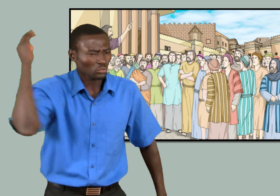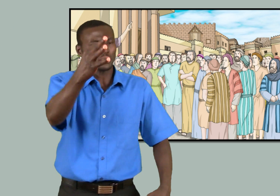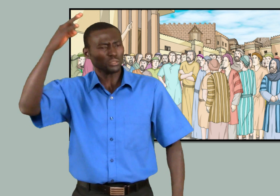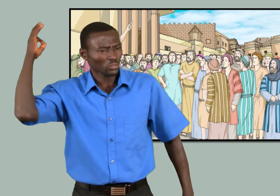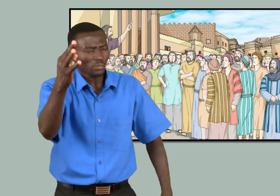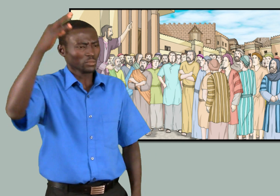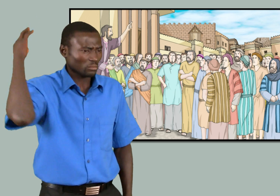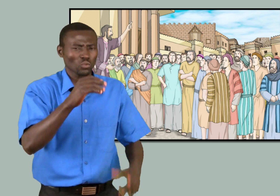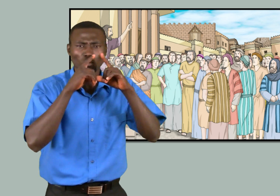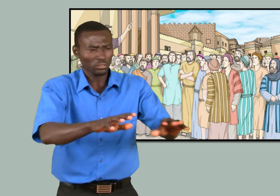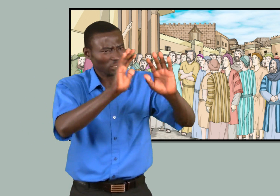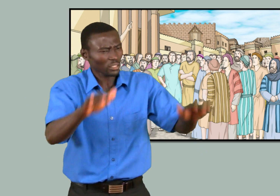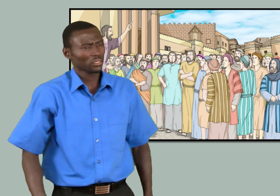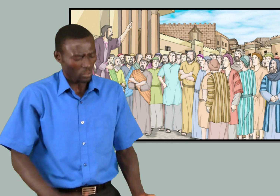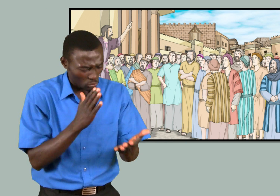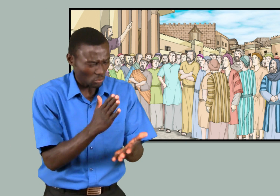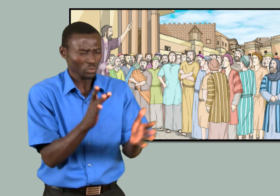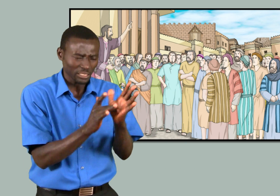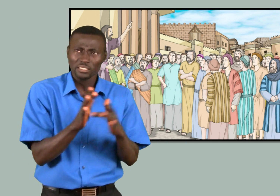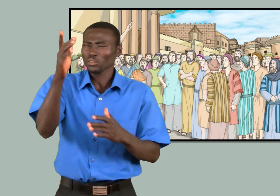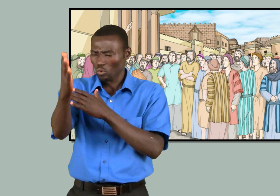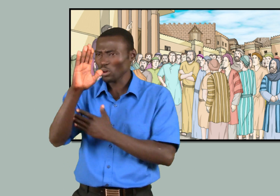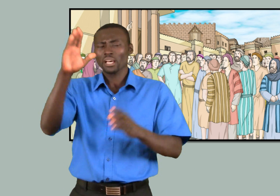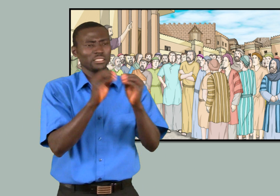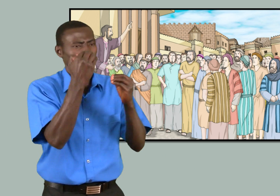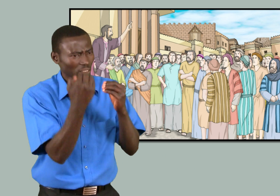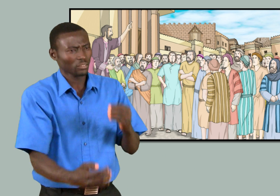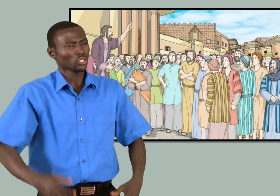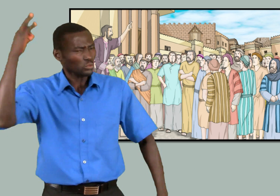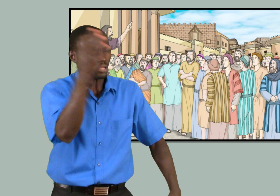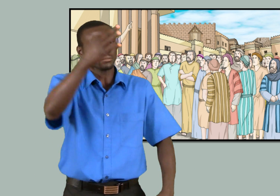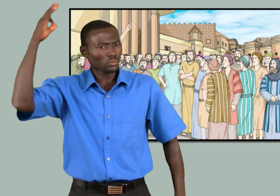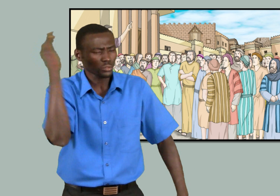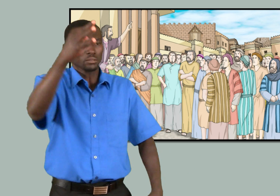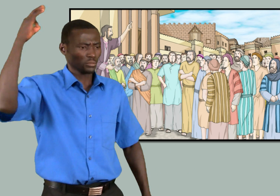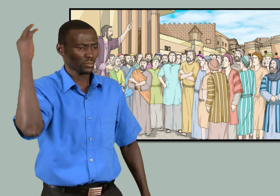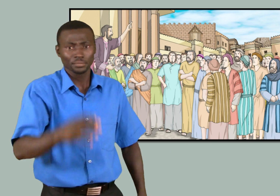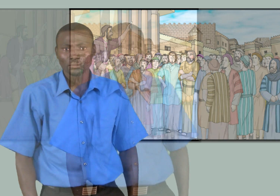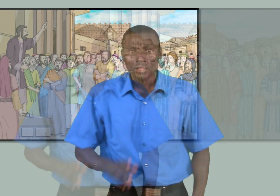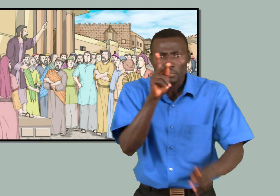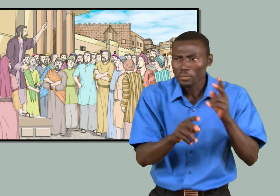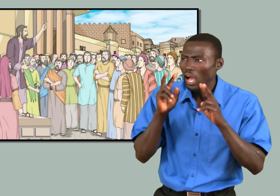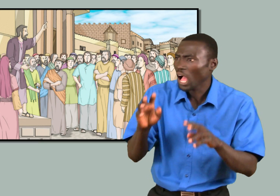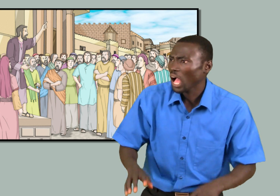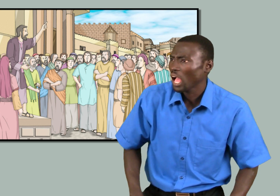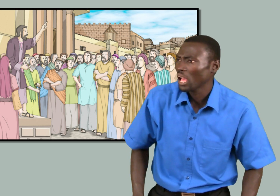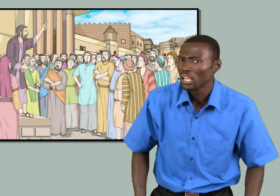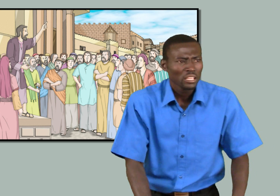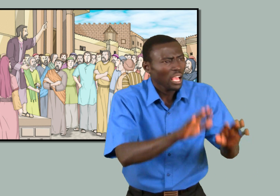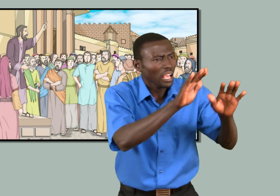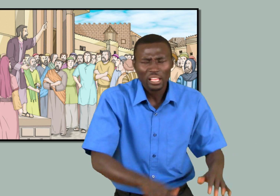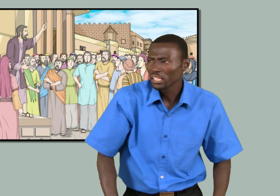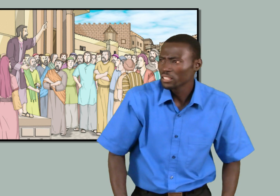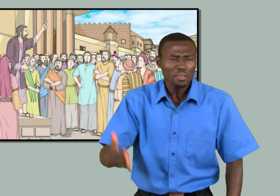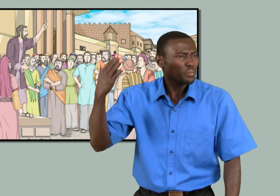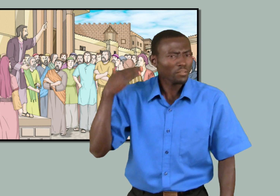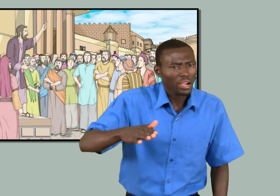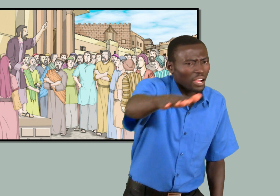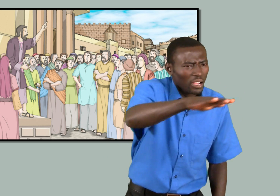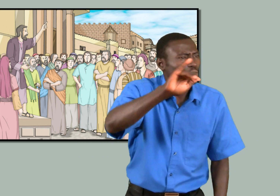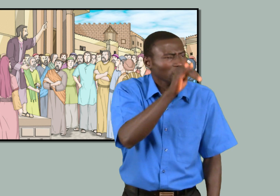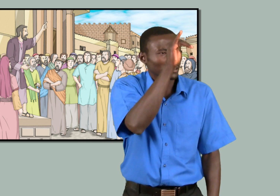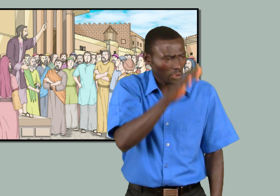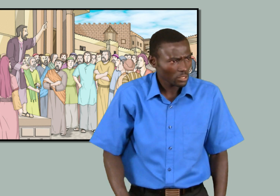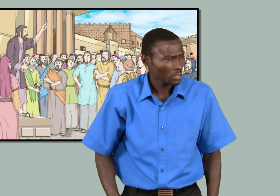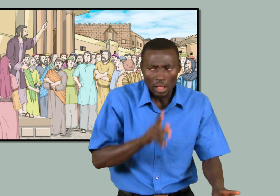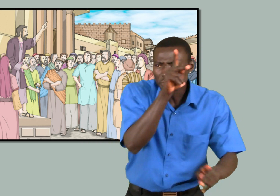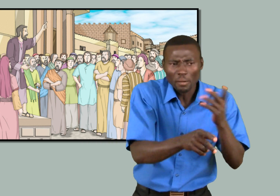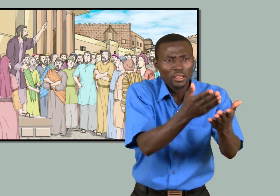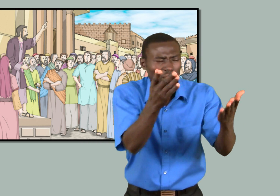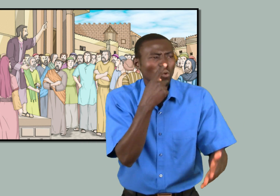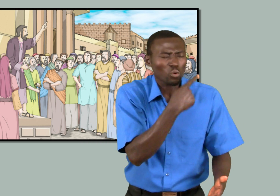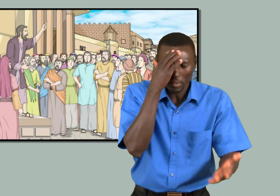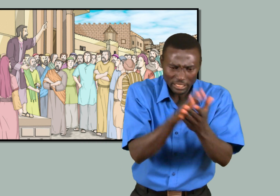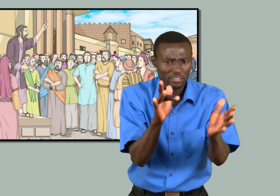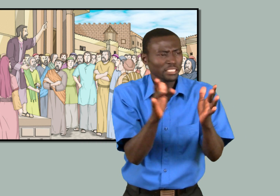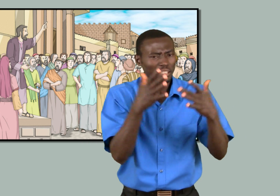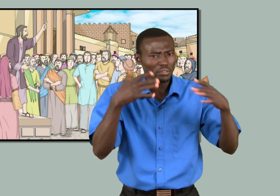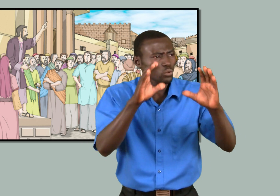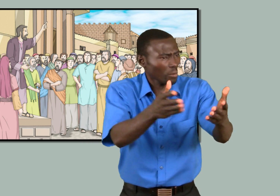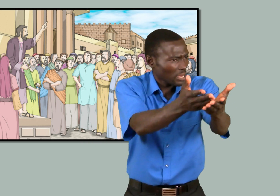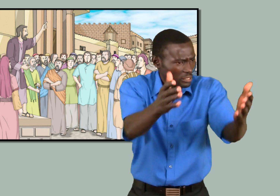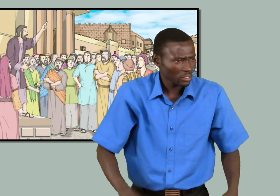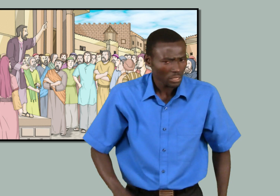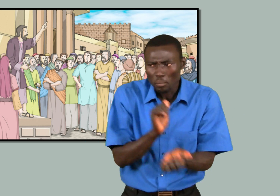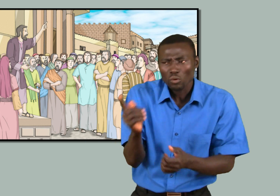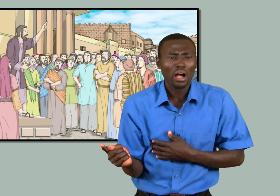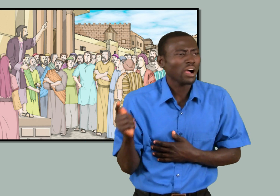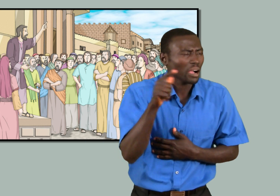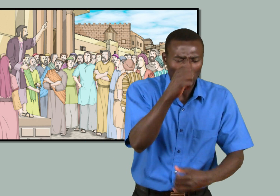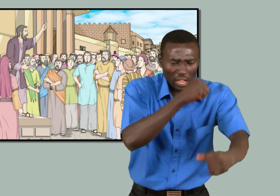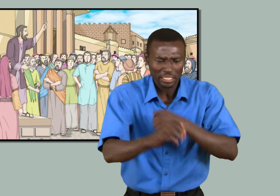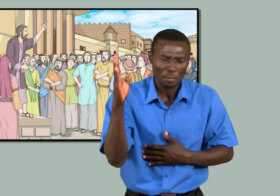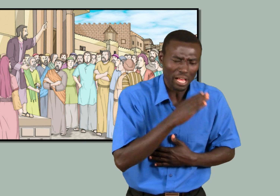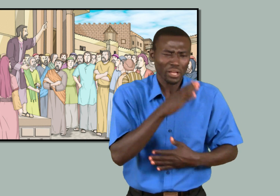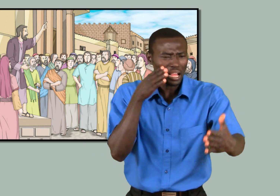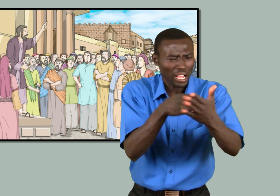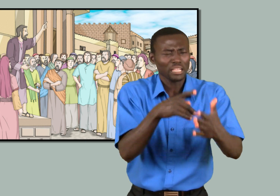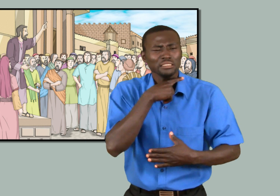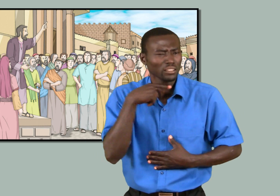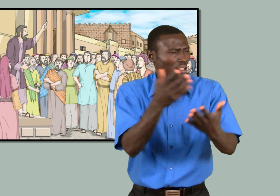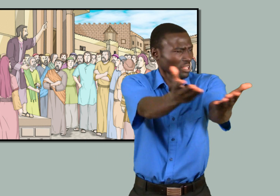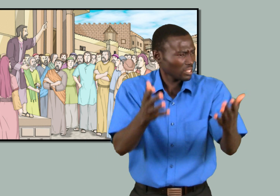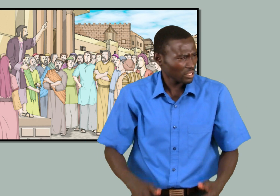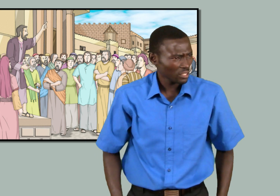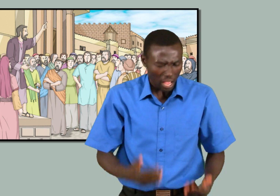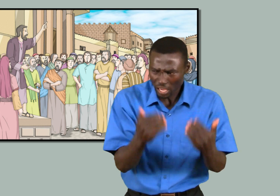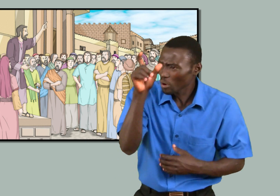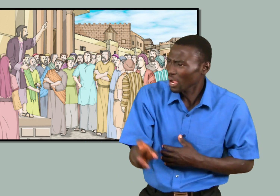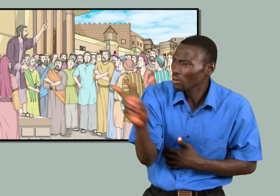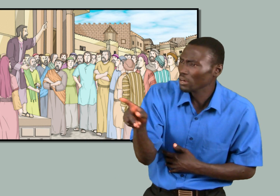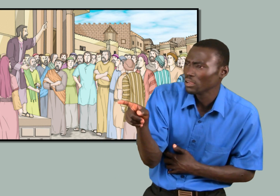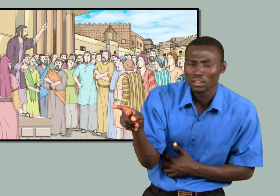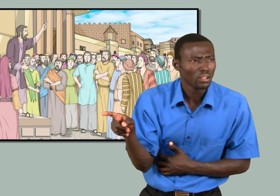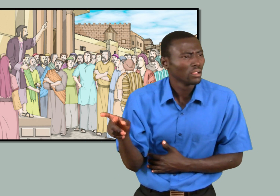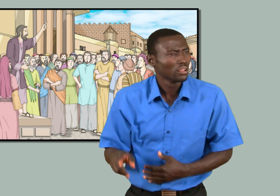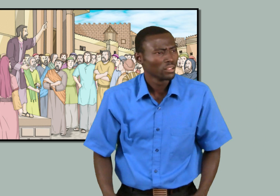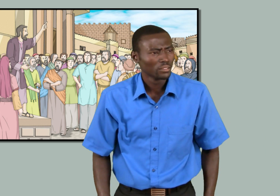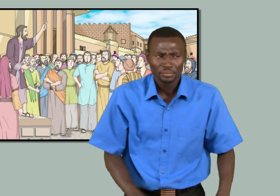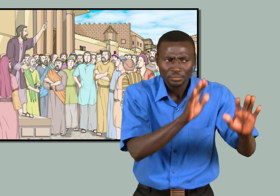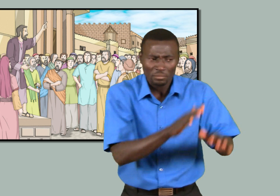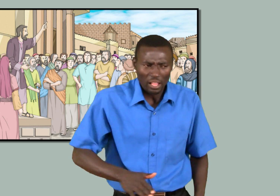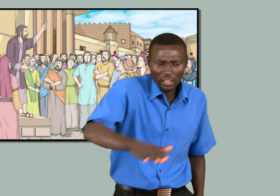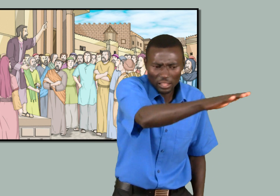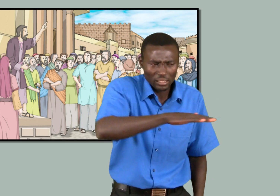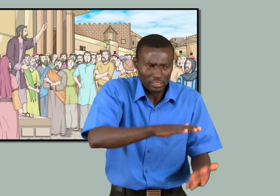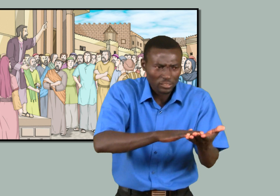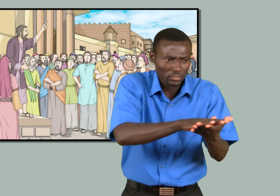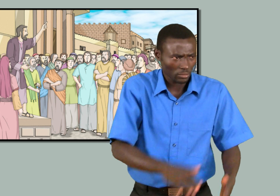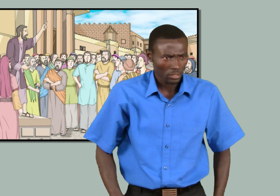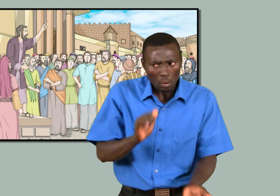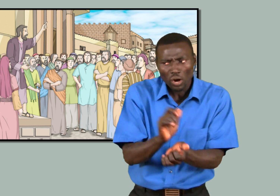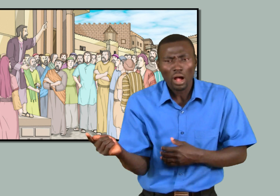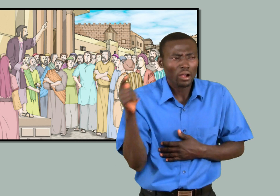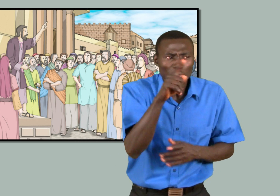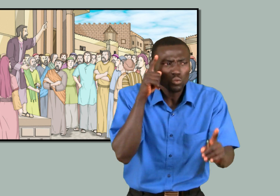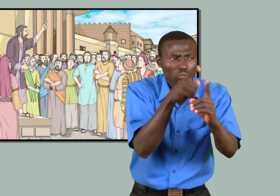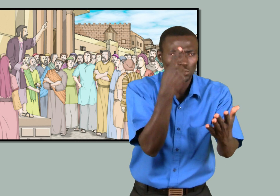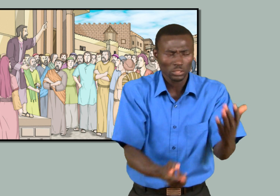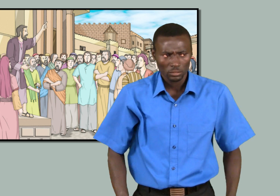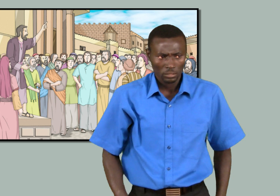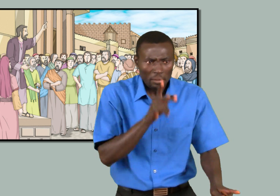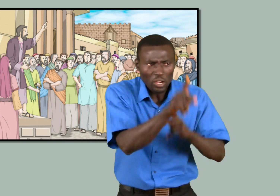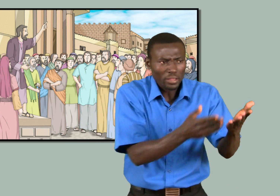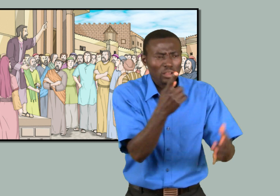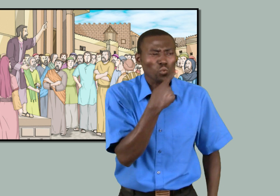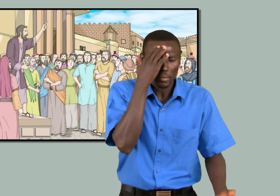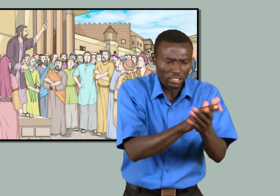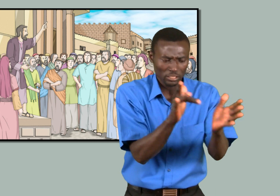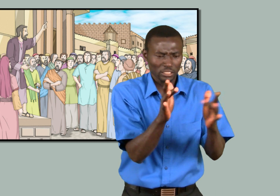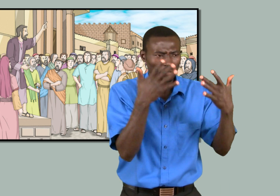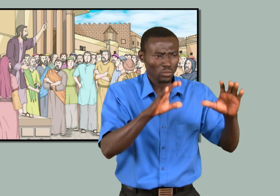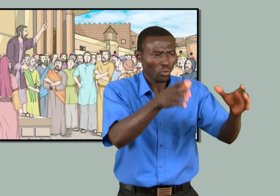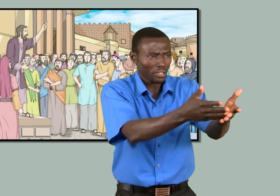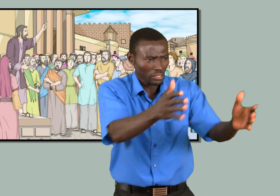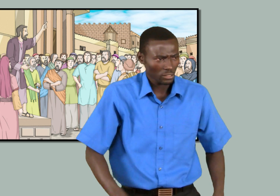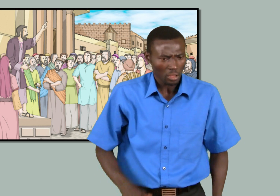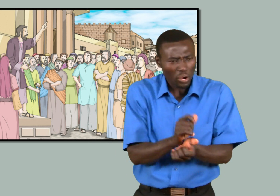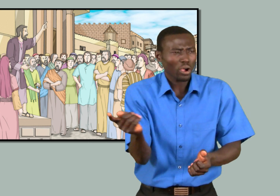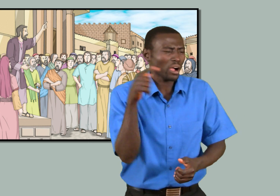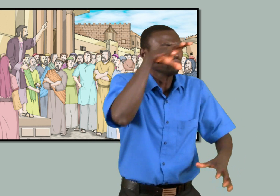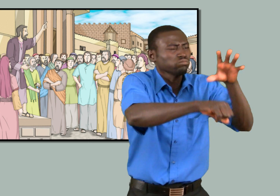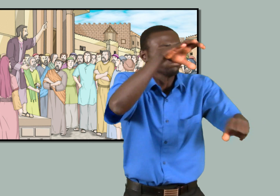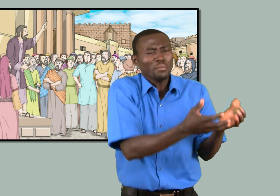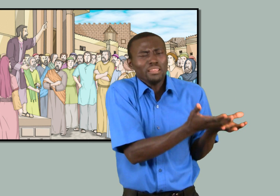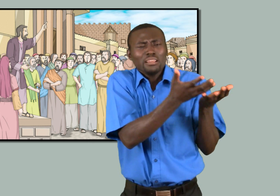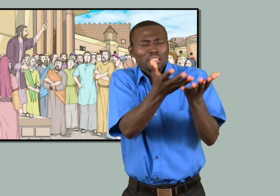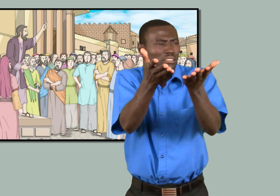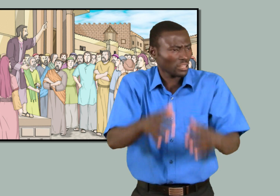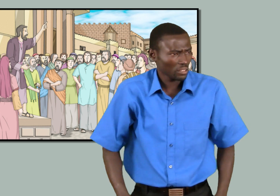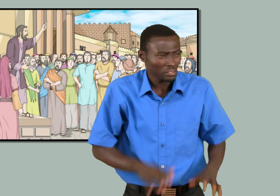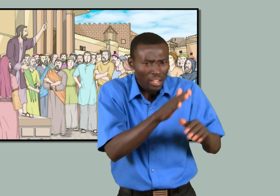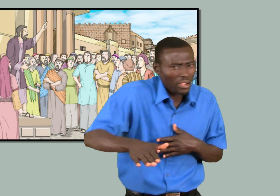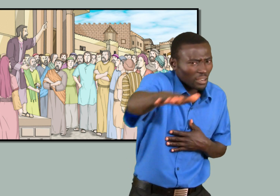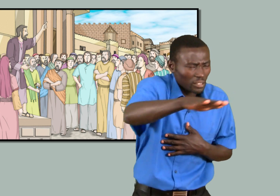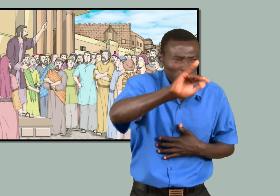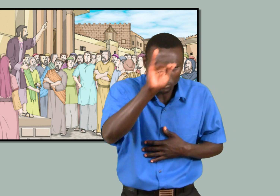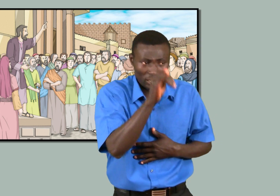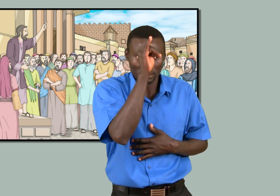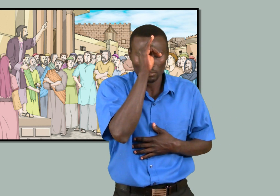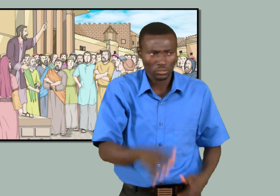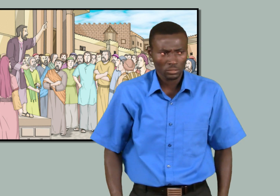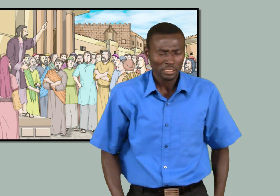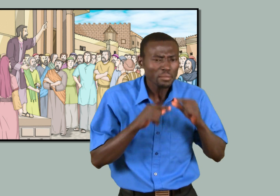All who heard him were astounded and asked, “Isn’t this the man who wreaked havoc in Jerusalem on those who call on this name?